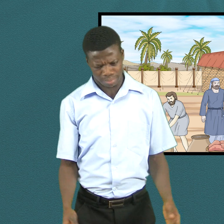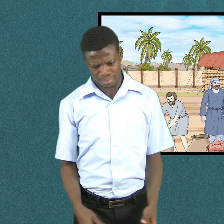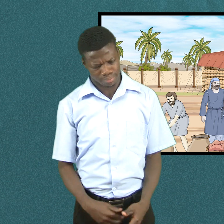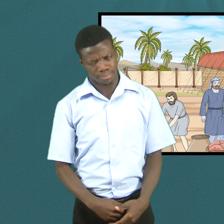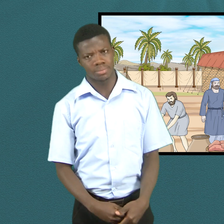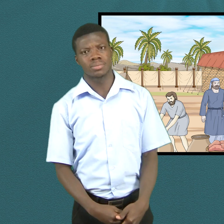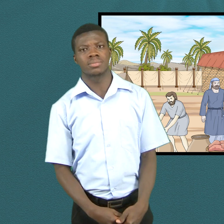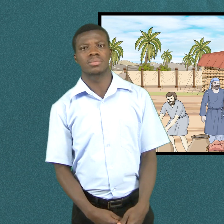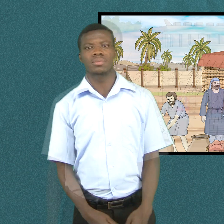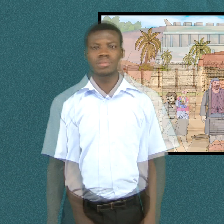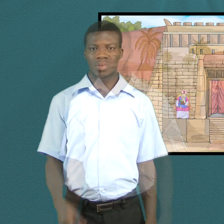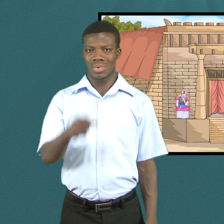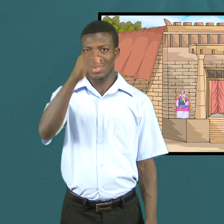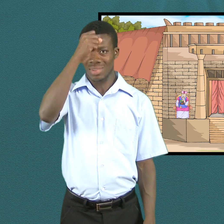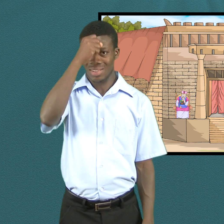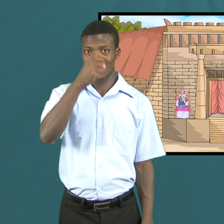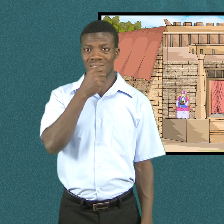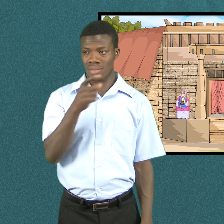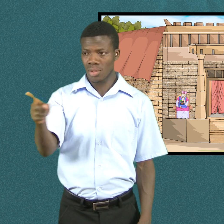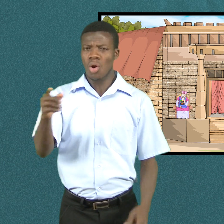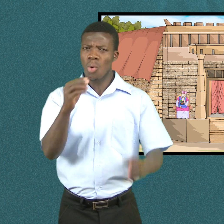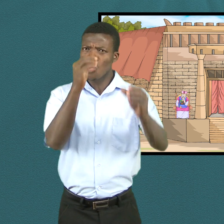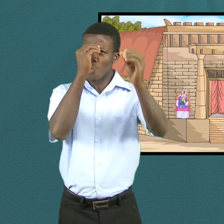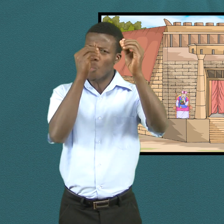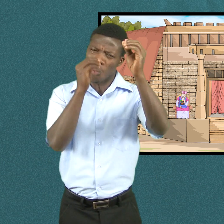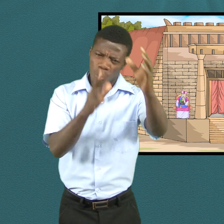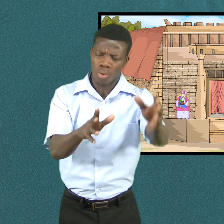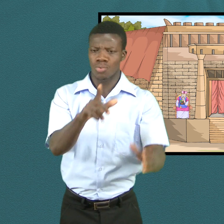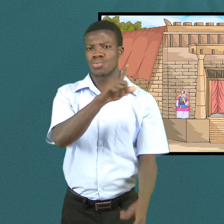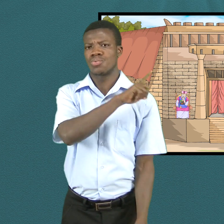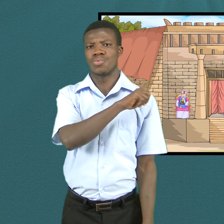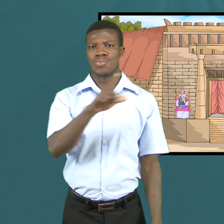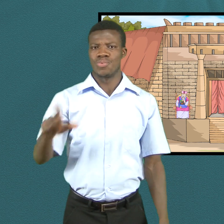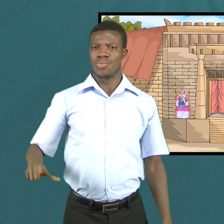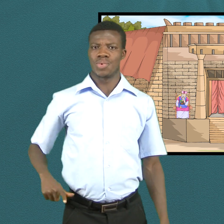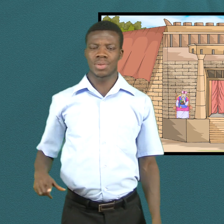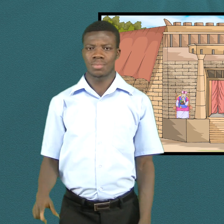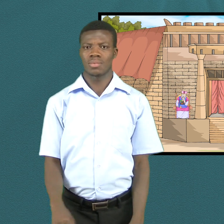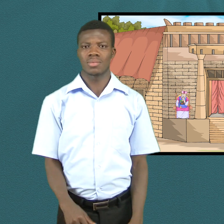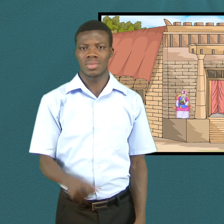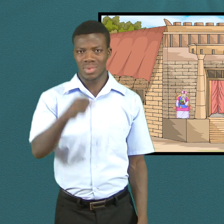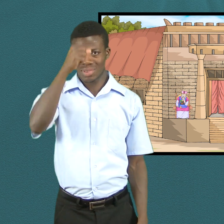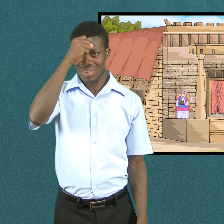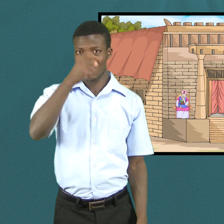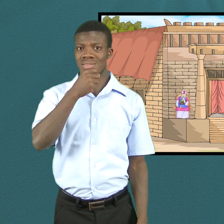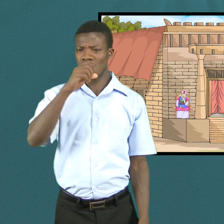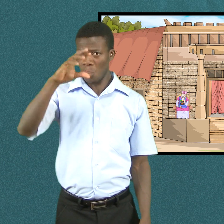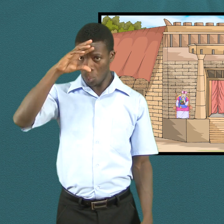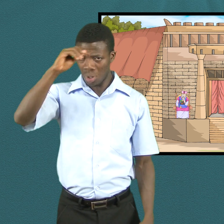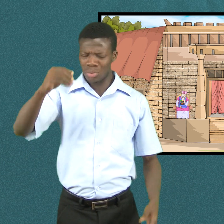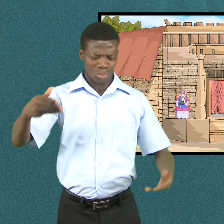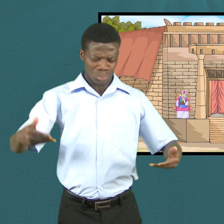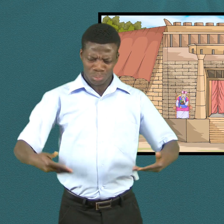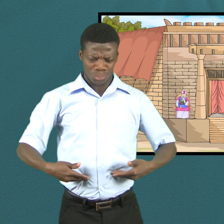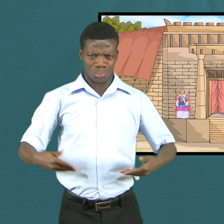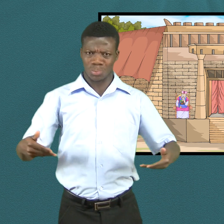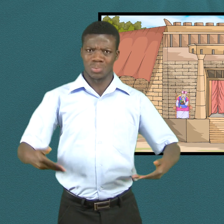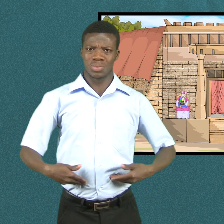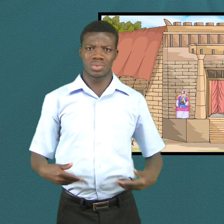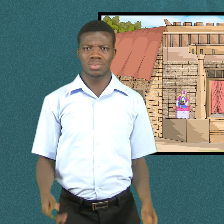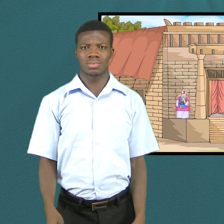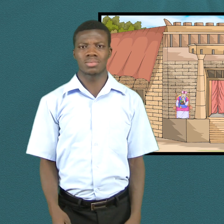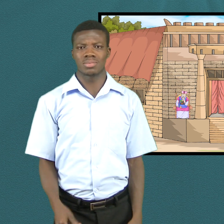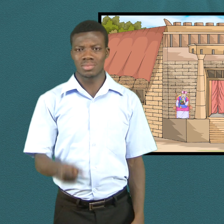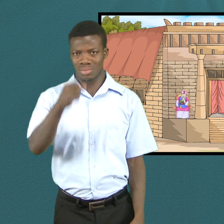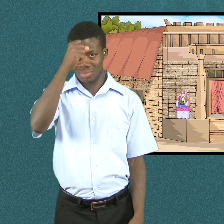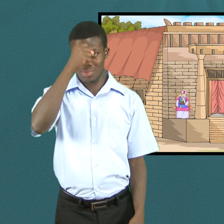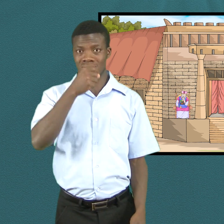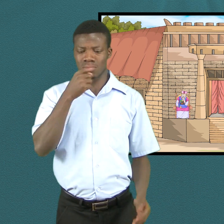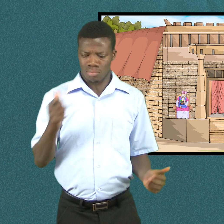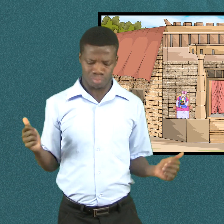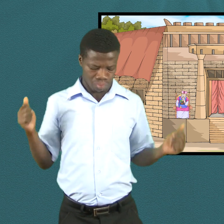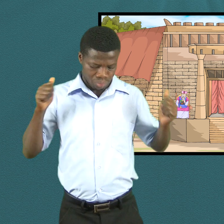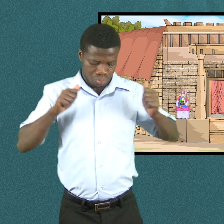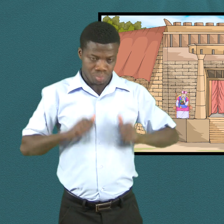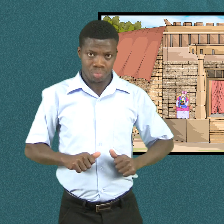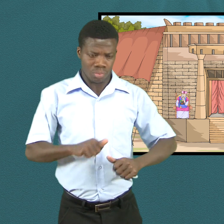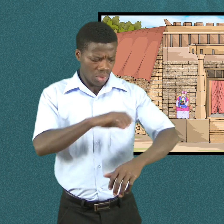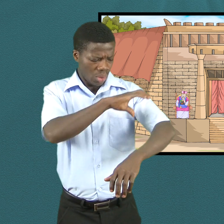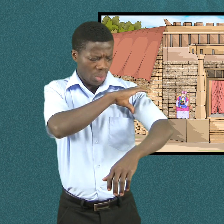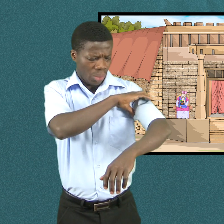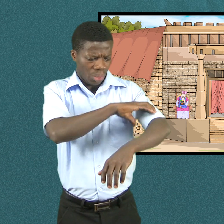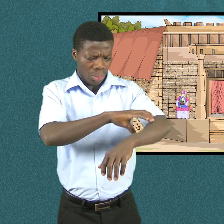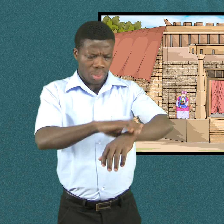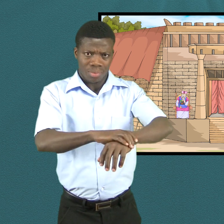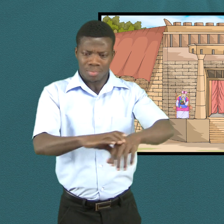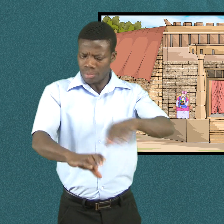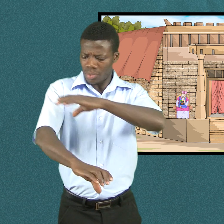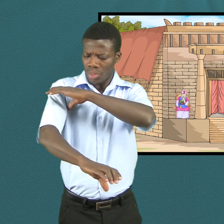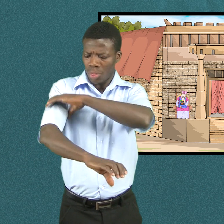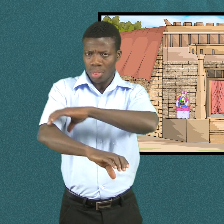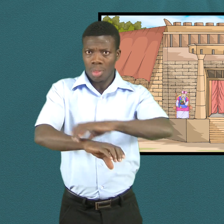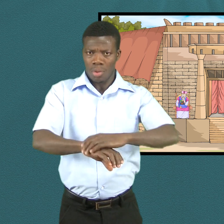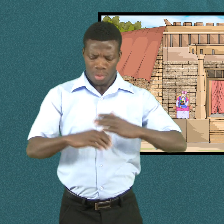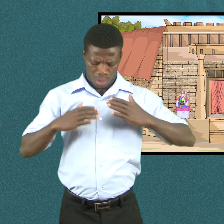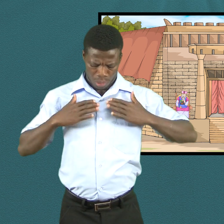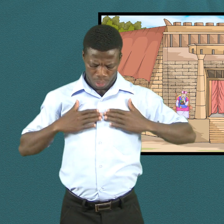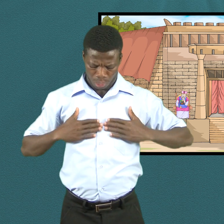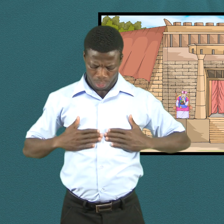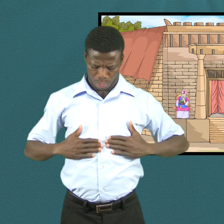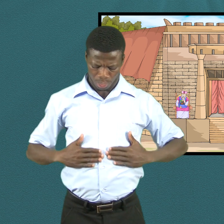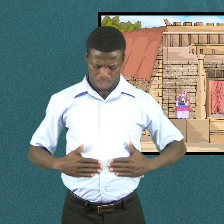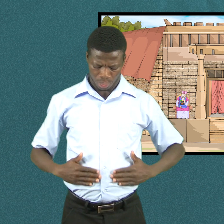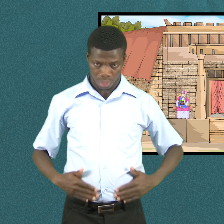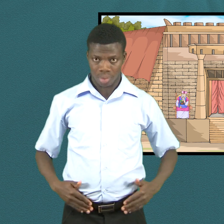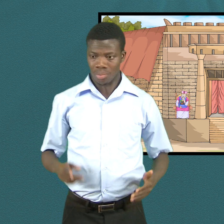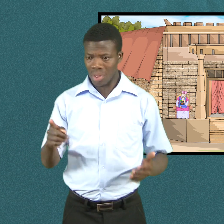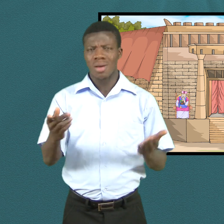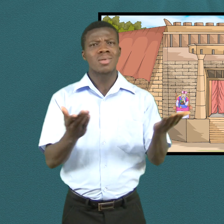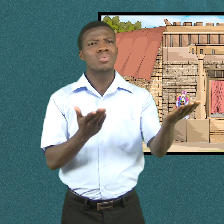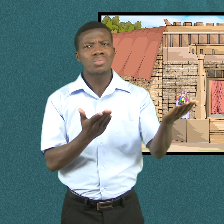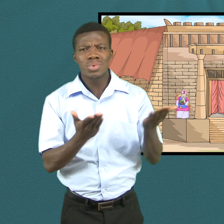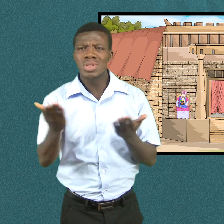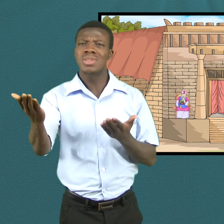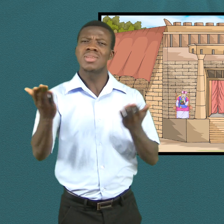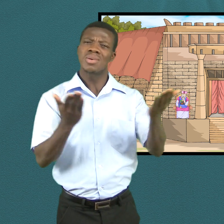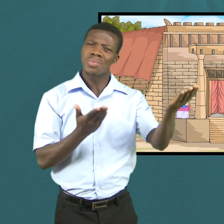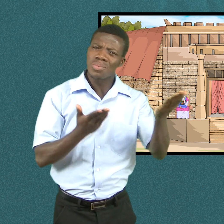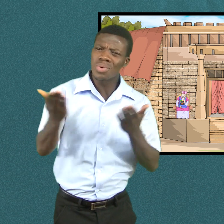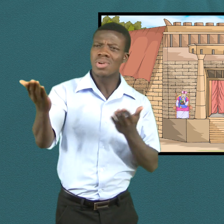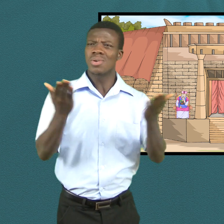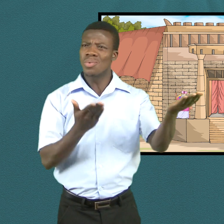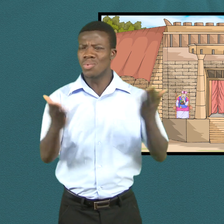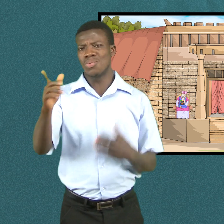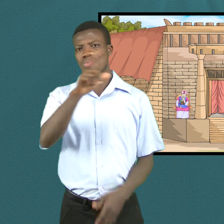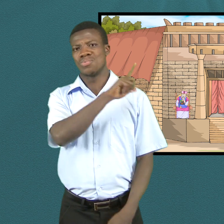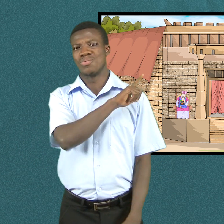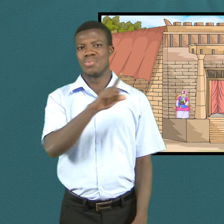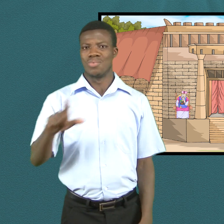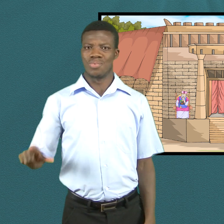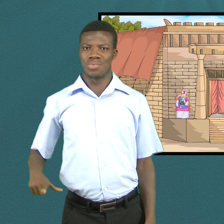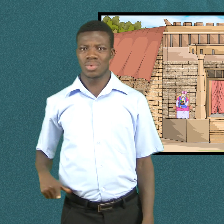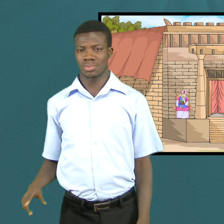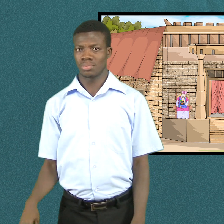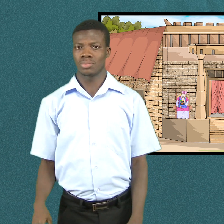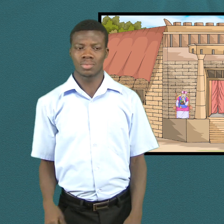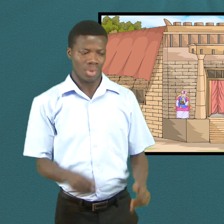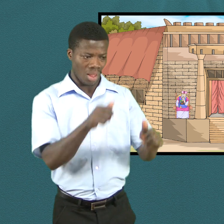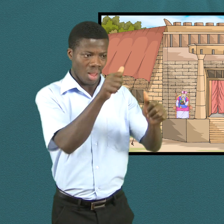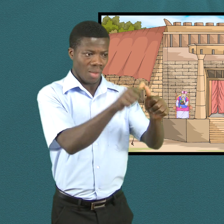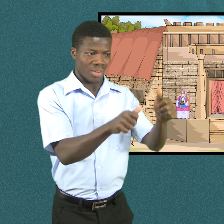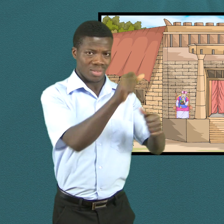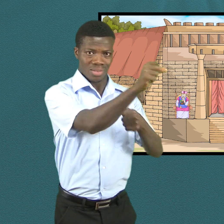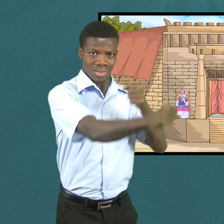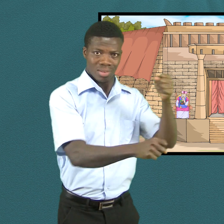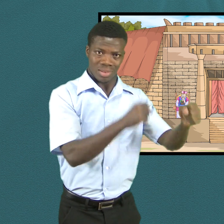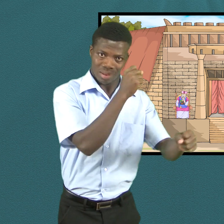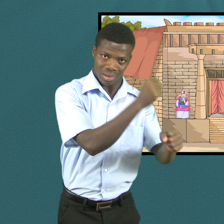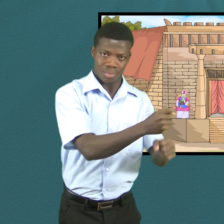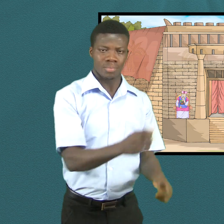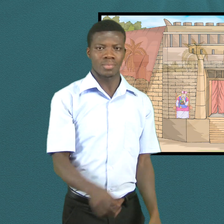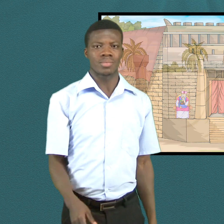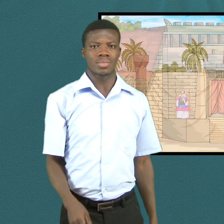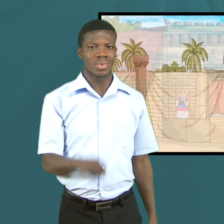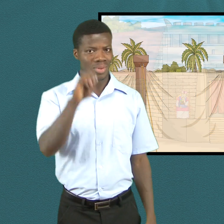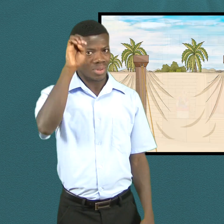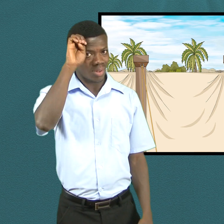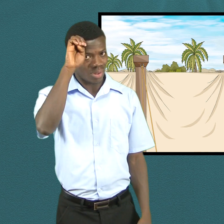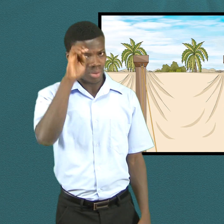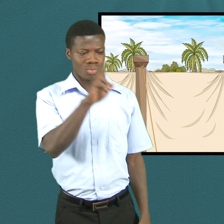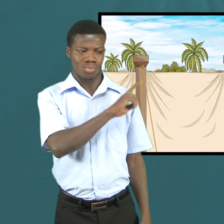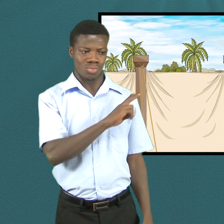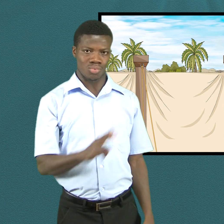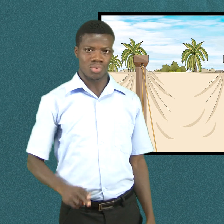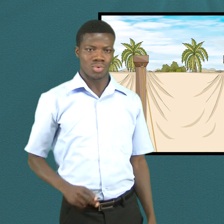Now Samuel was ministering before the LORD—a boy wearing a linen ephod.